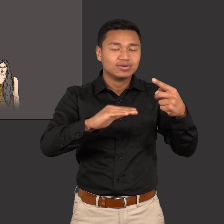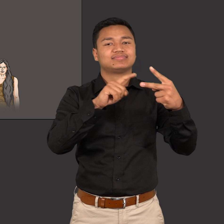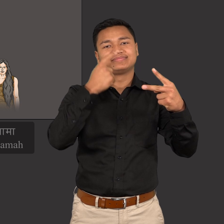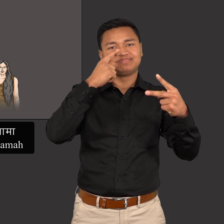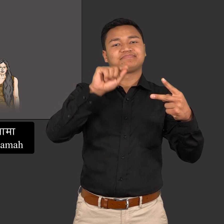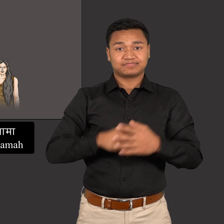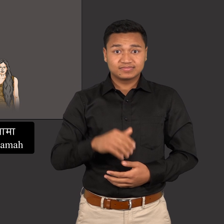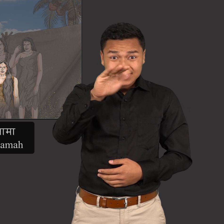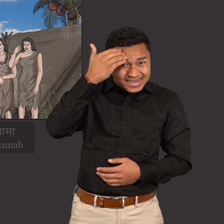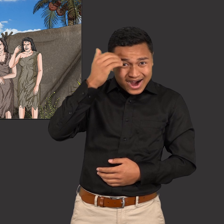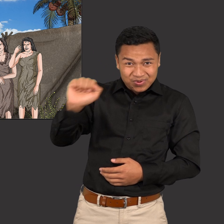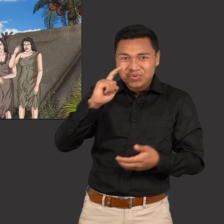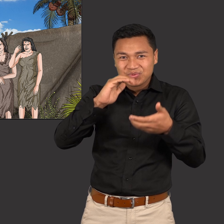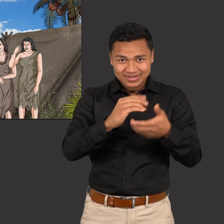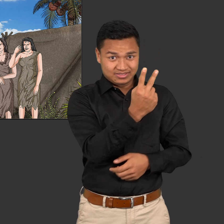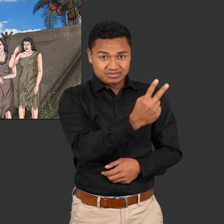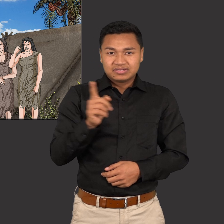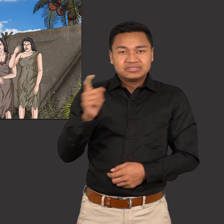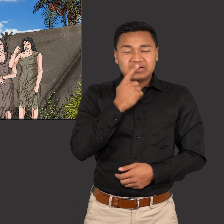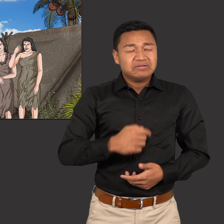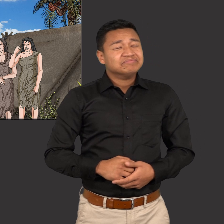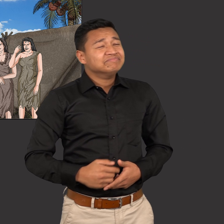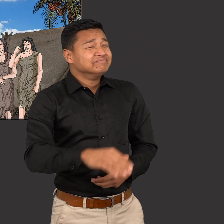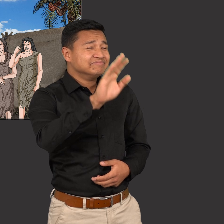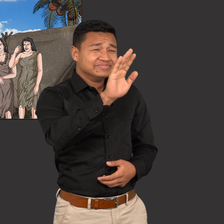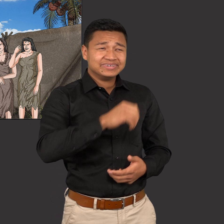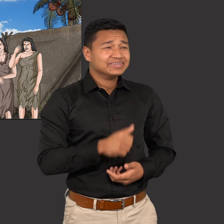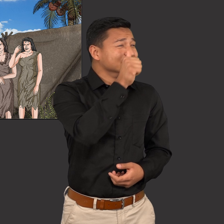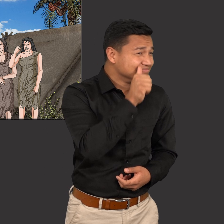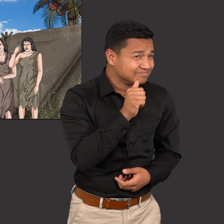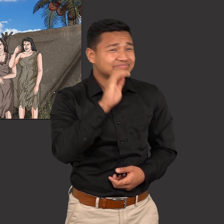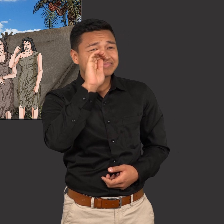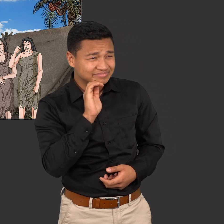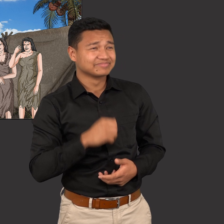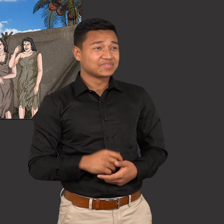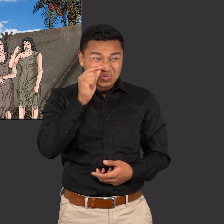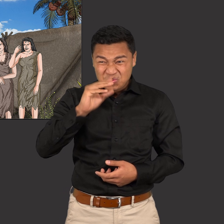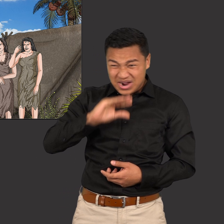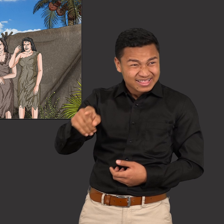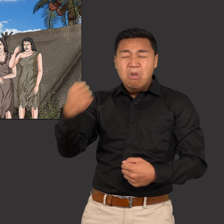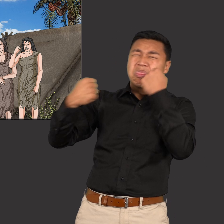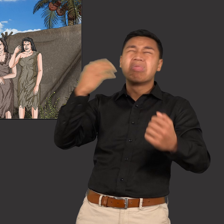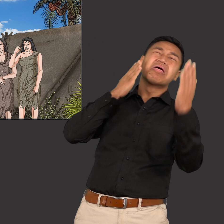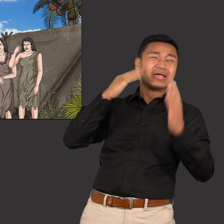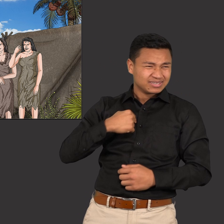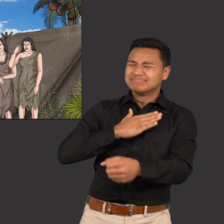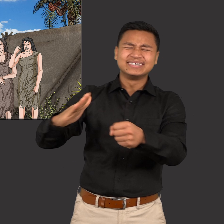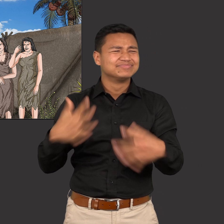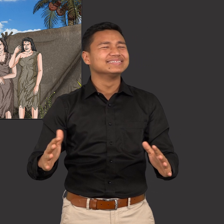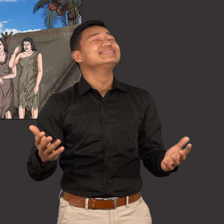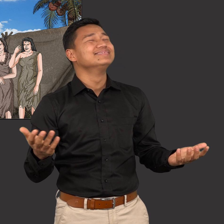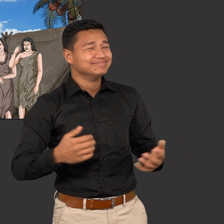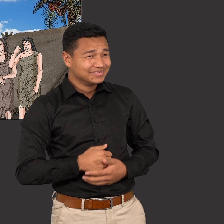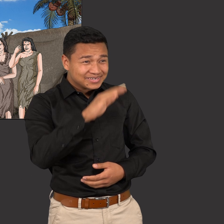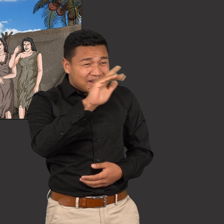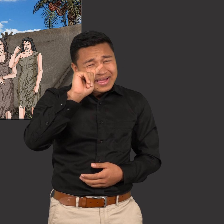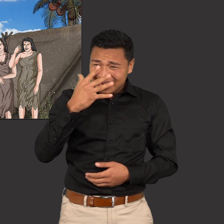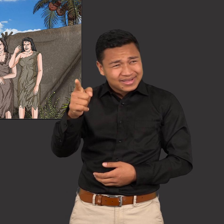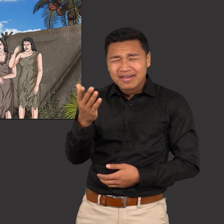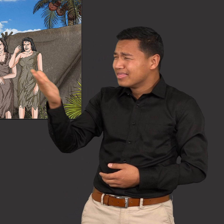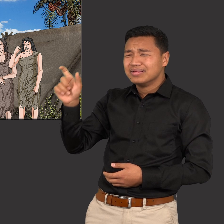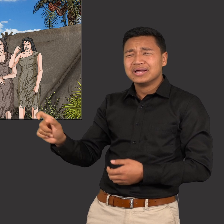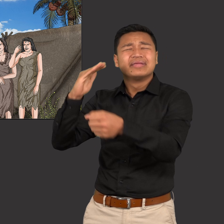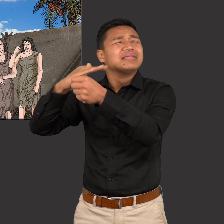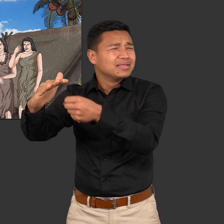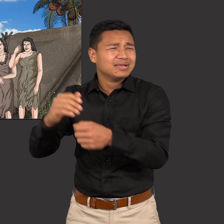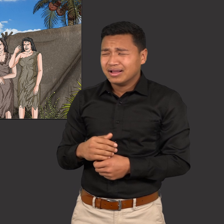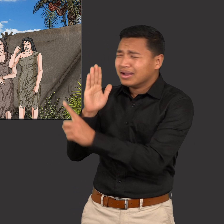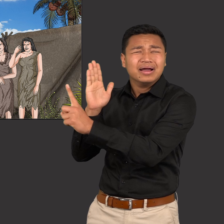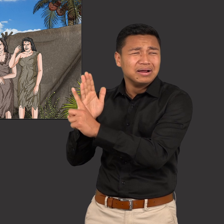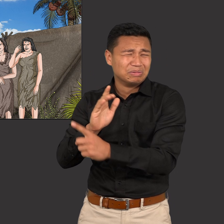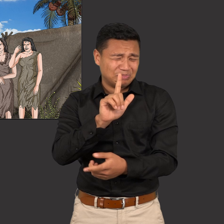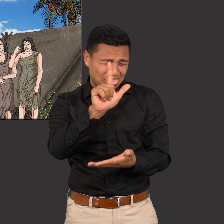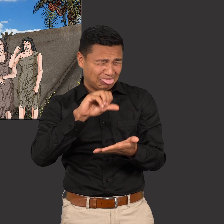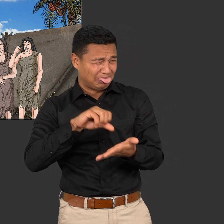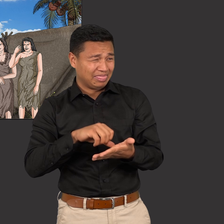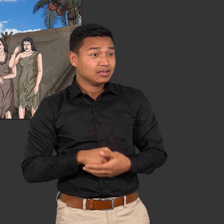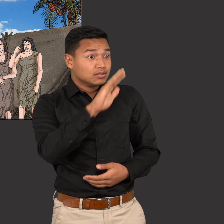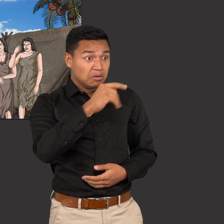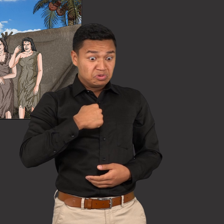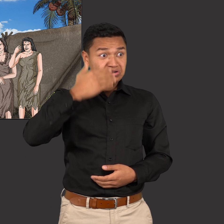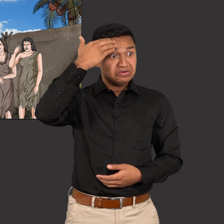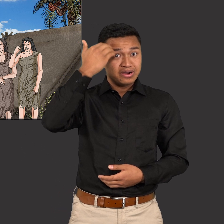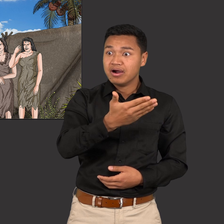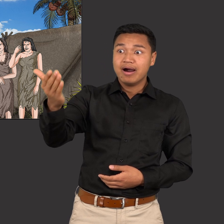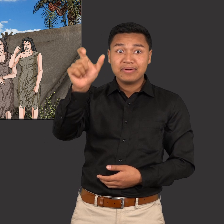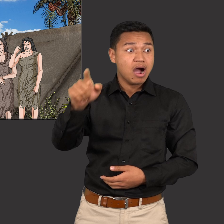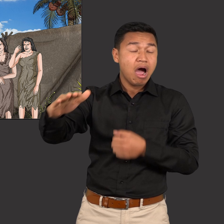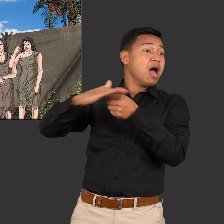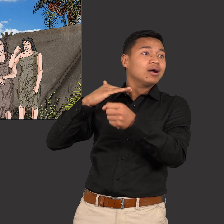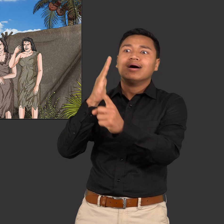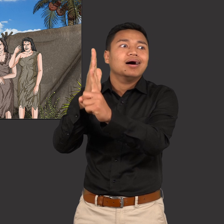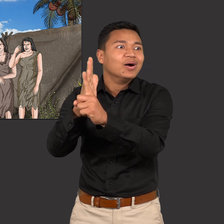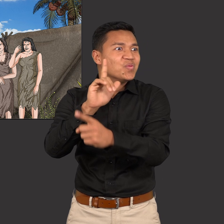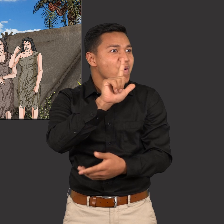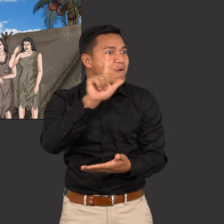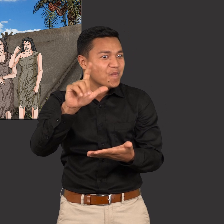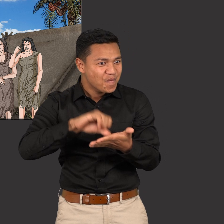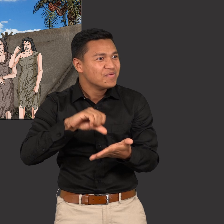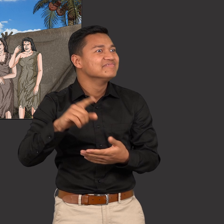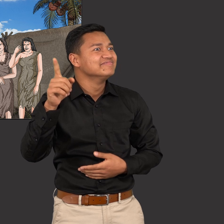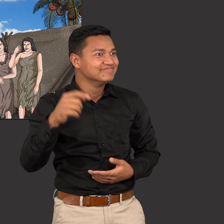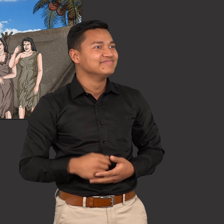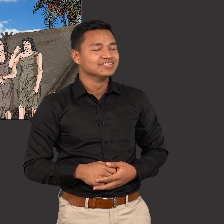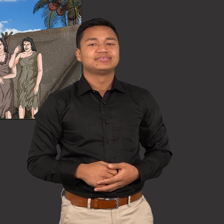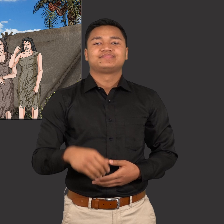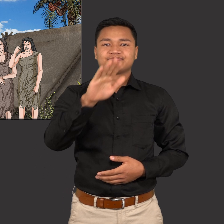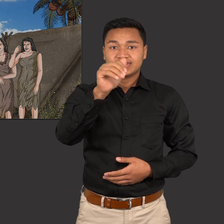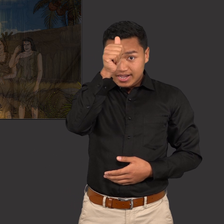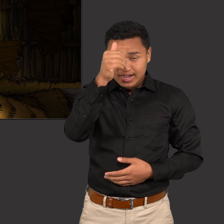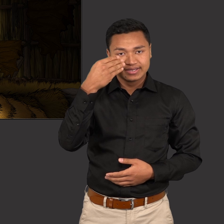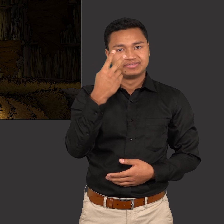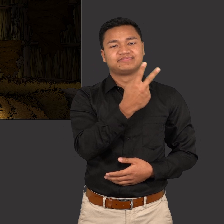Then Lamech said to his wives: “Adah and Zillah, hear my voice; wives of Lamech, listen to my speech. For I have slain a man for wounding me, a young man for striking me. If Cain is avenged sevenfold, then Lamech seventy-sevenfold.”